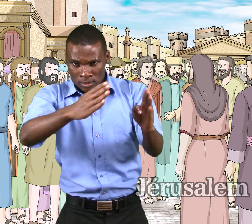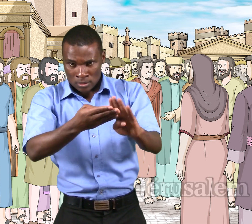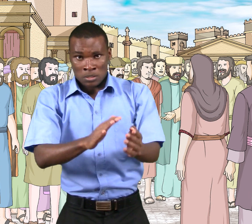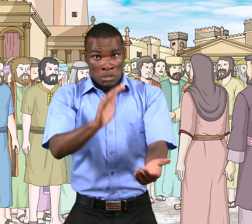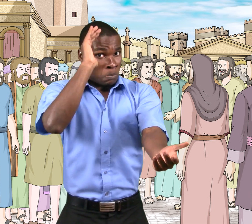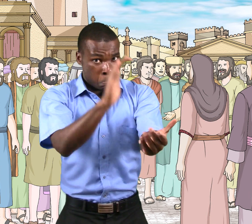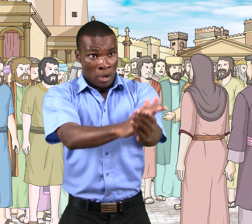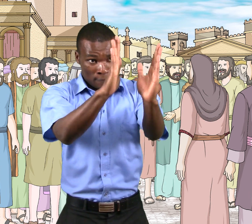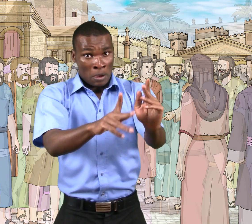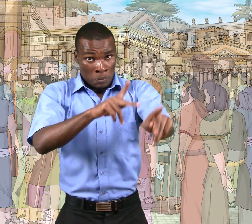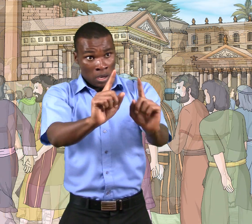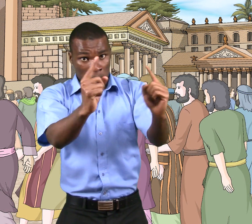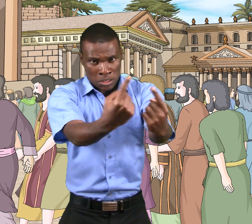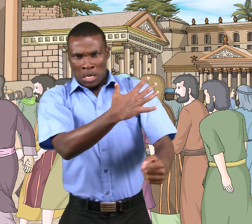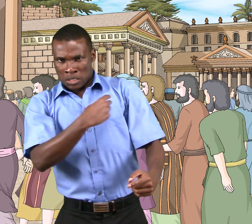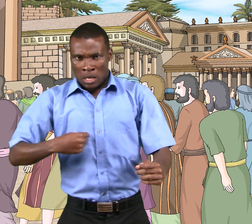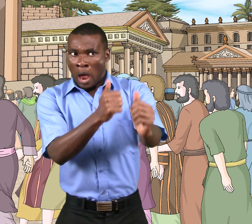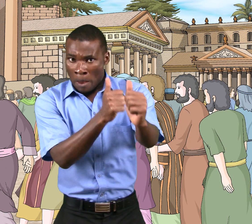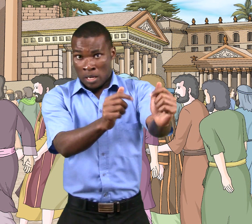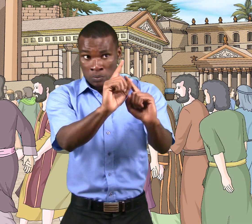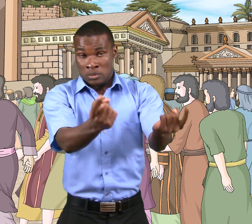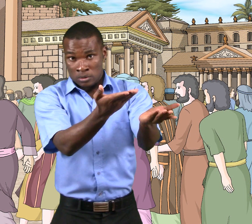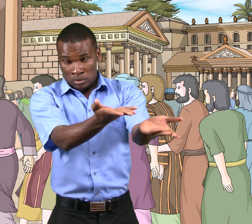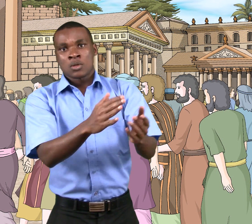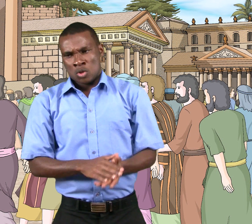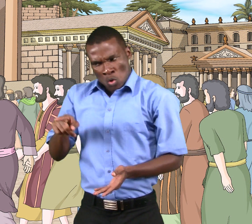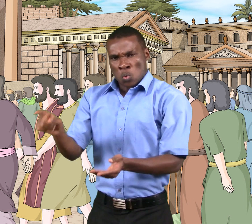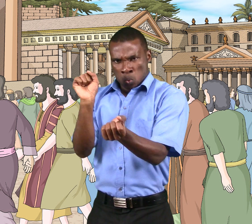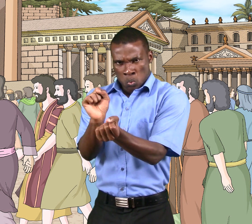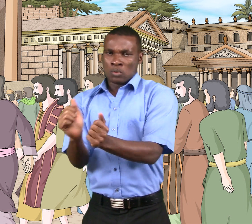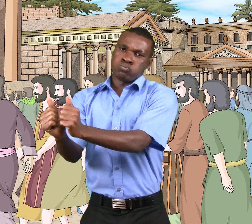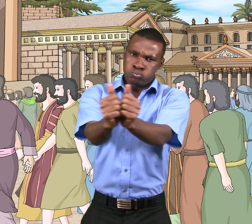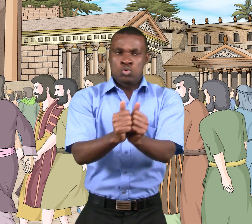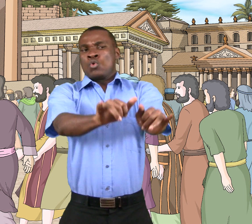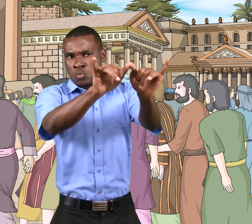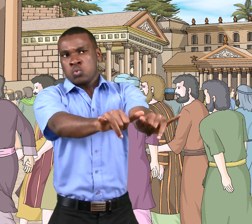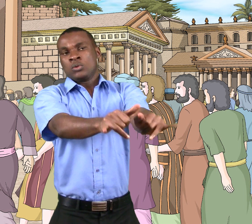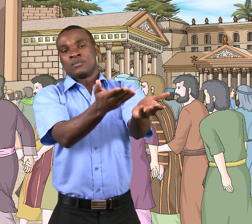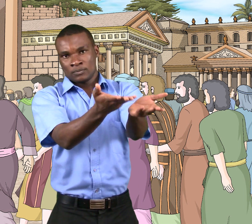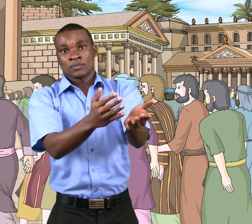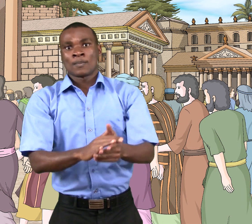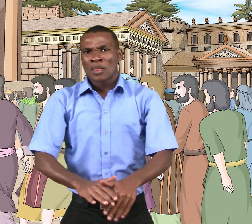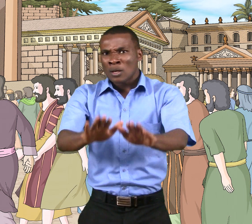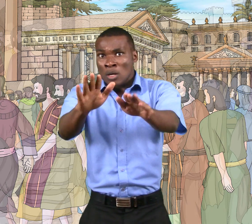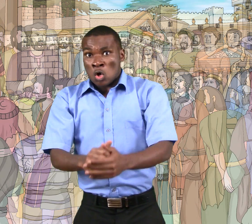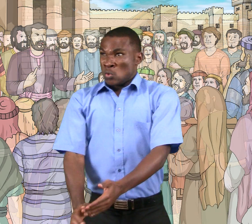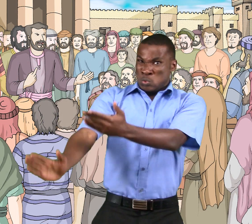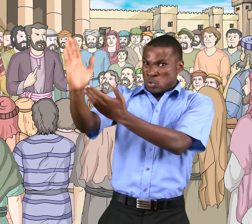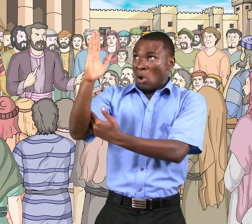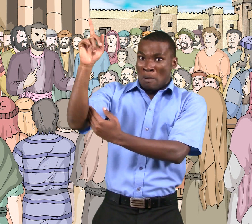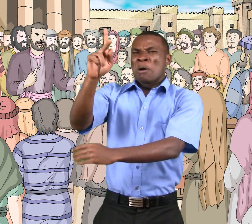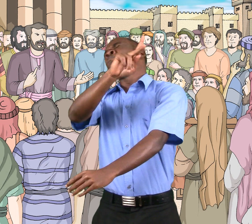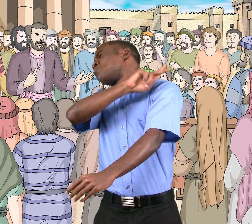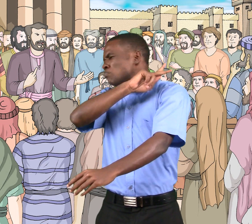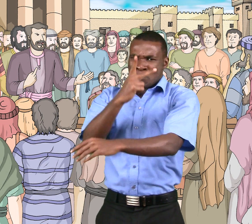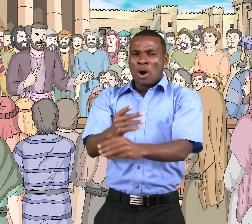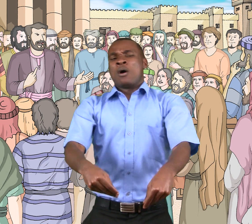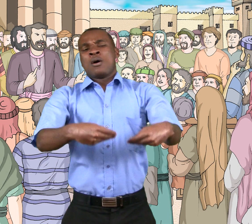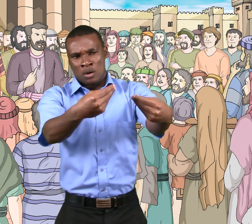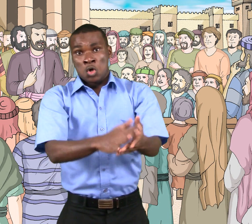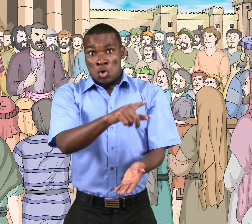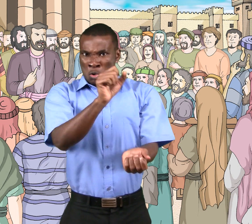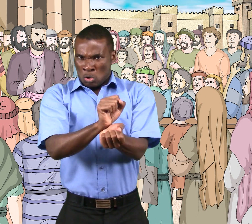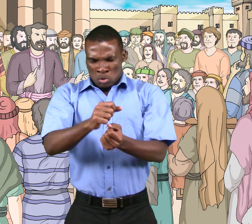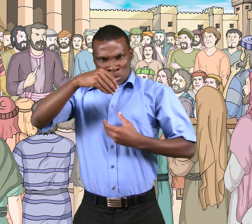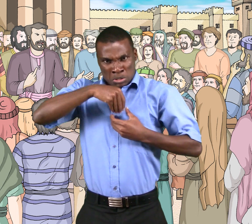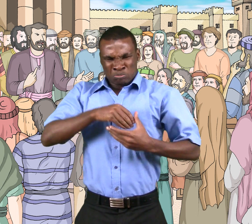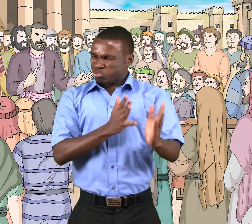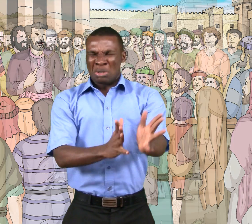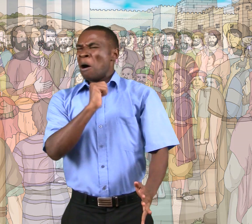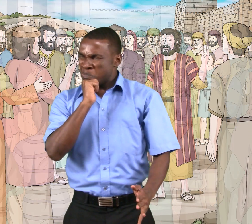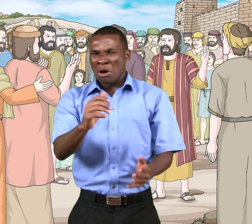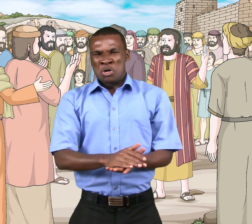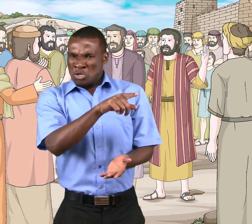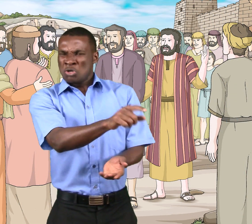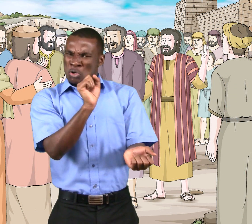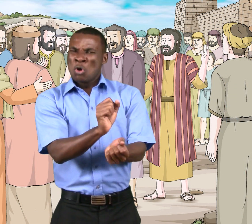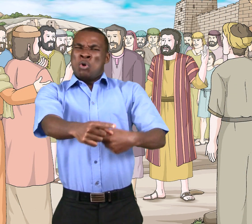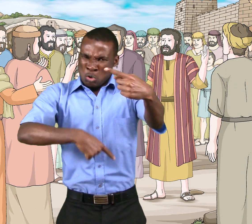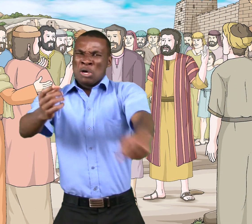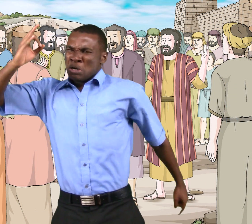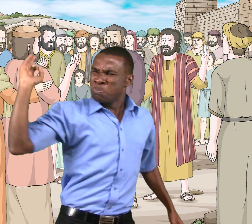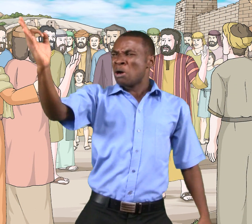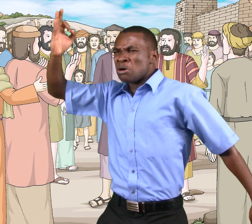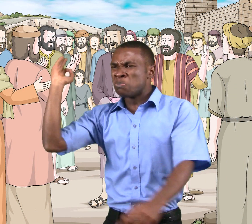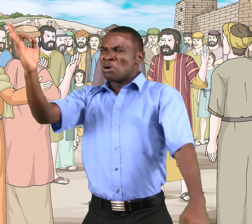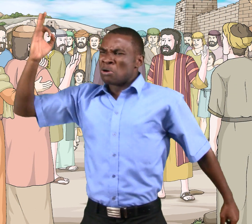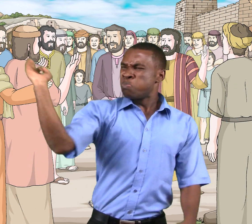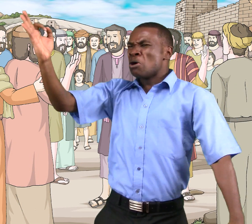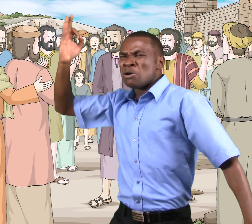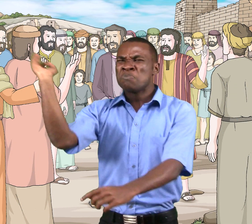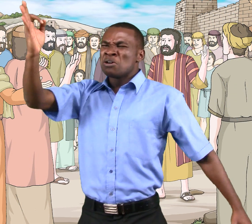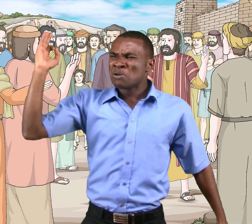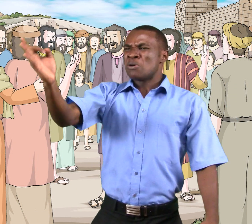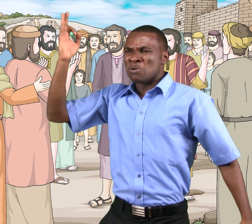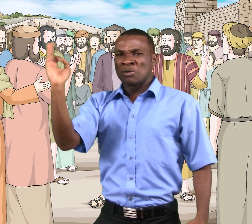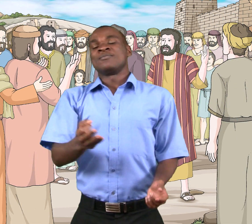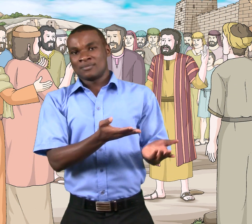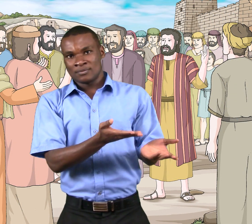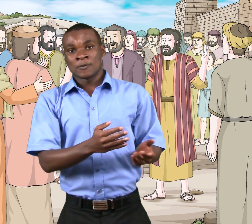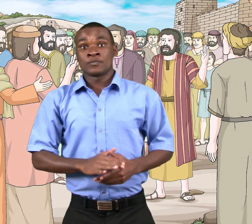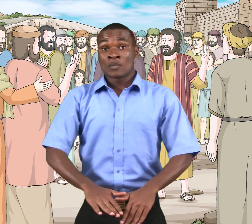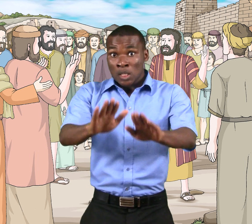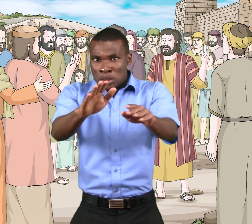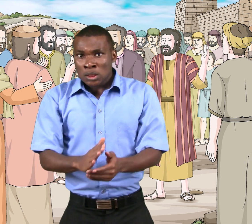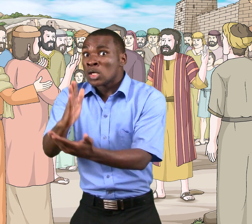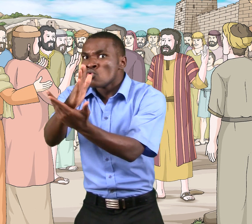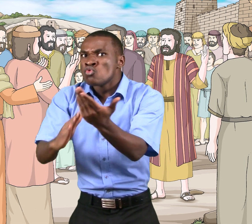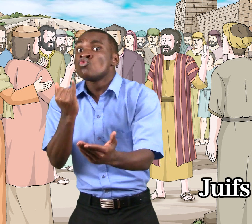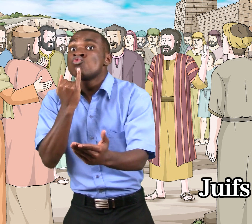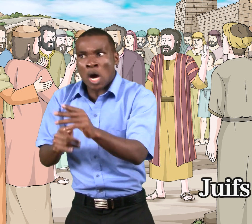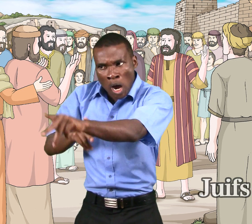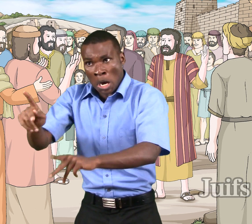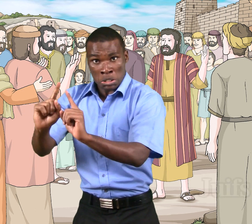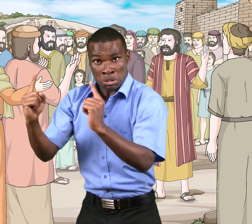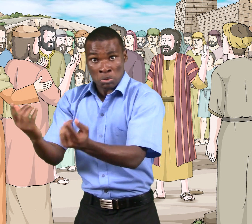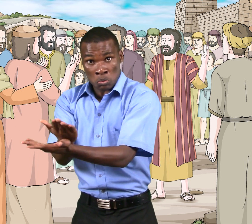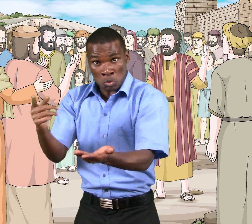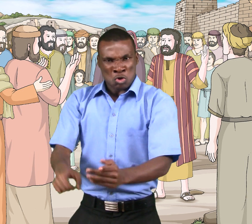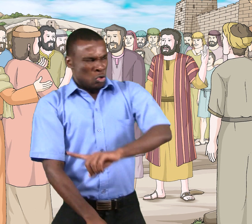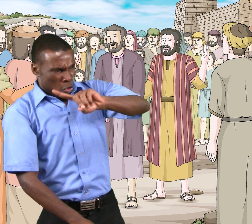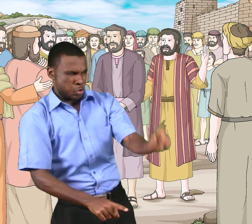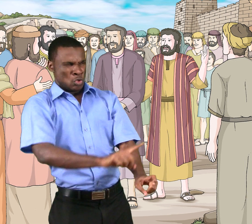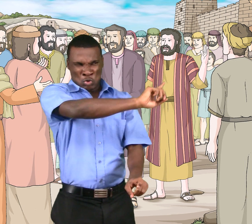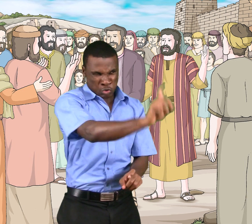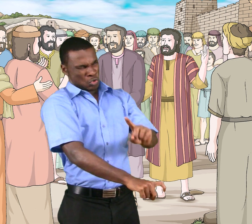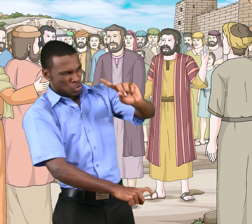So Saul stayed with them, moving about freely in Jerusalem and speaking boldly in the name of the Lord.